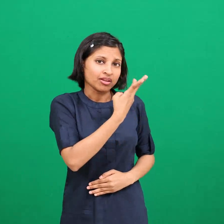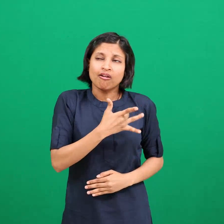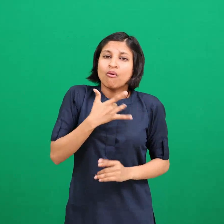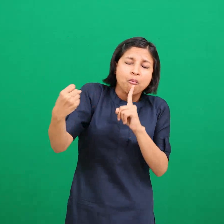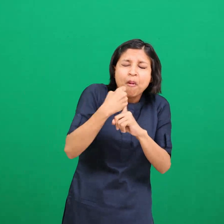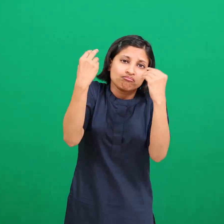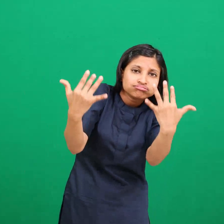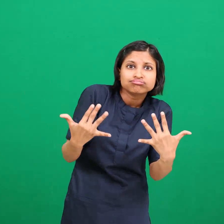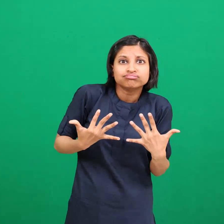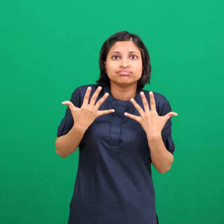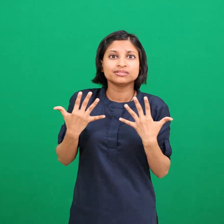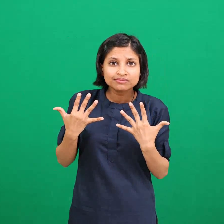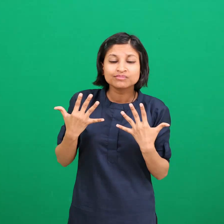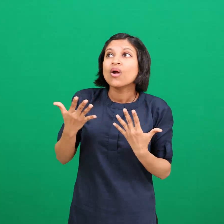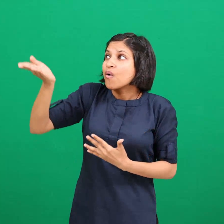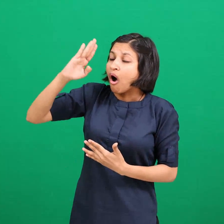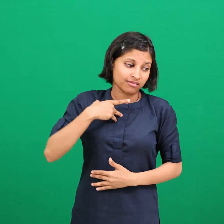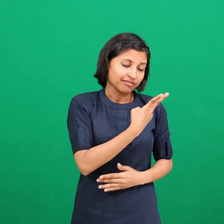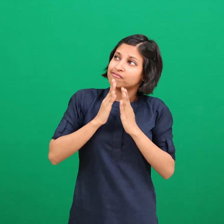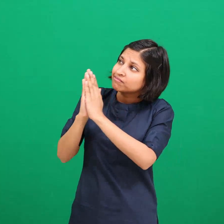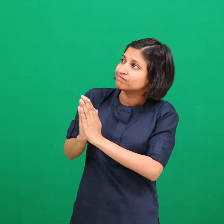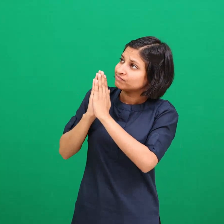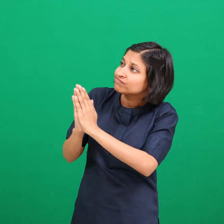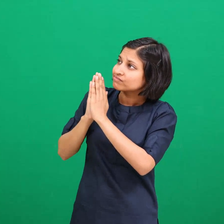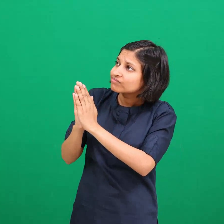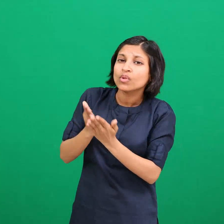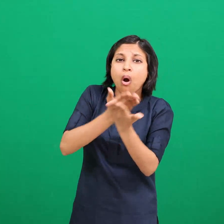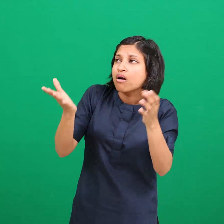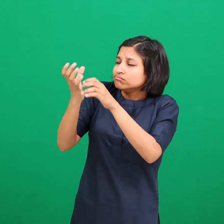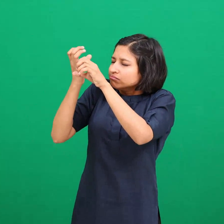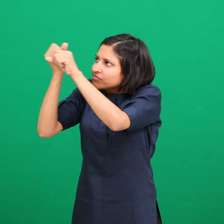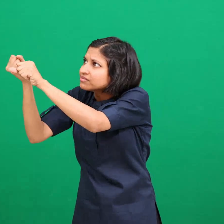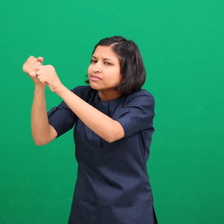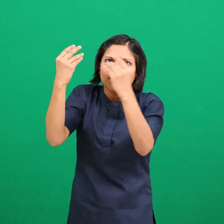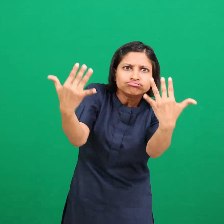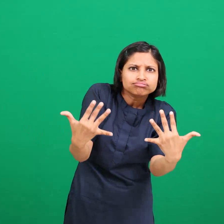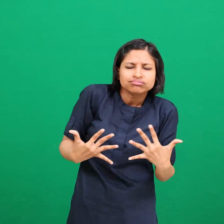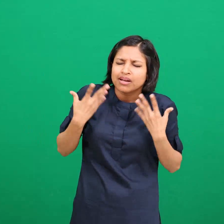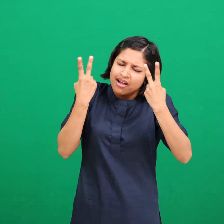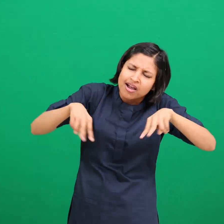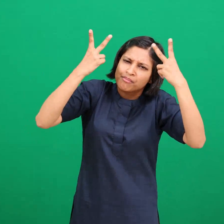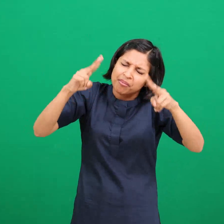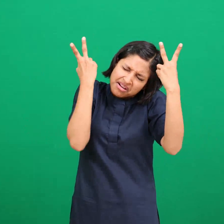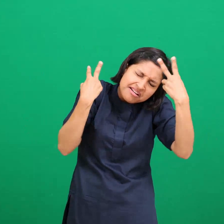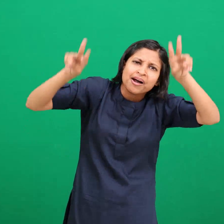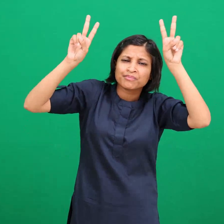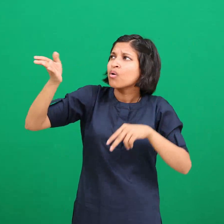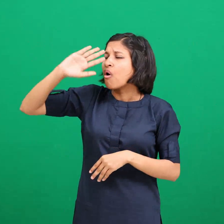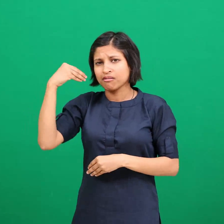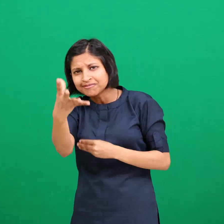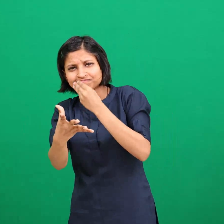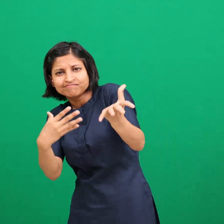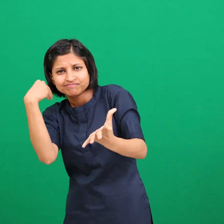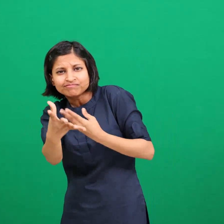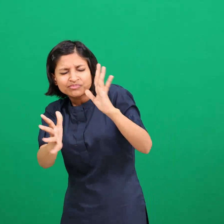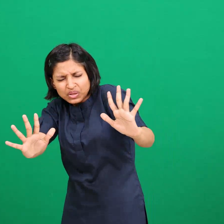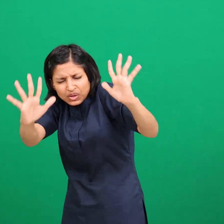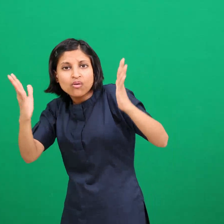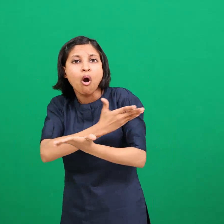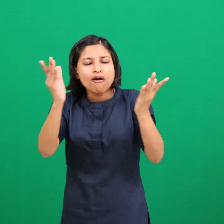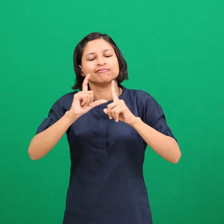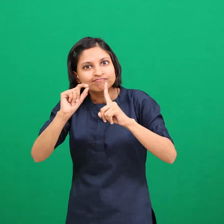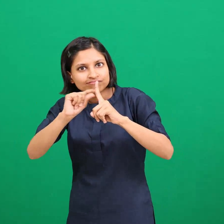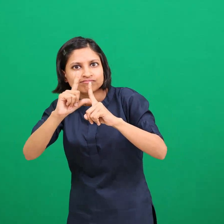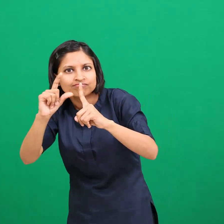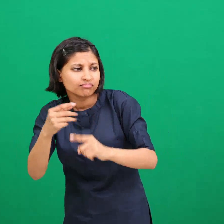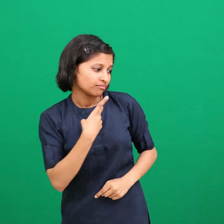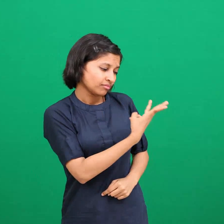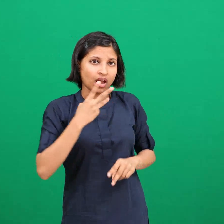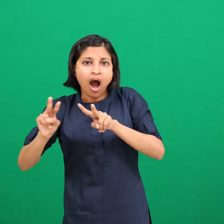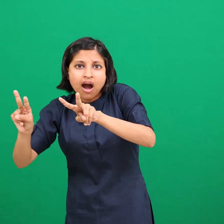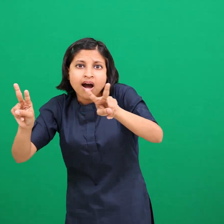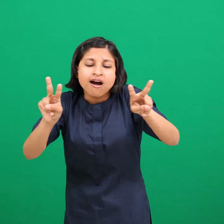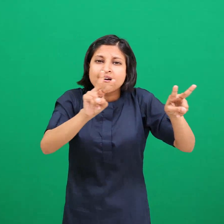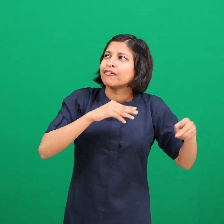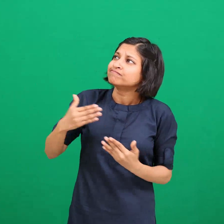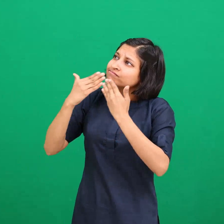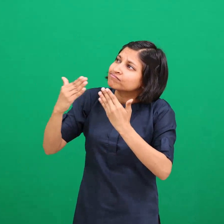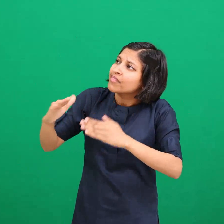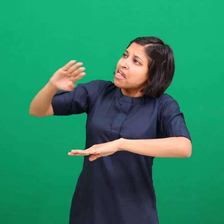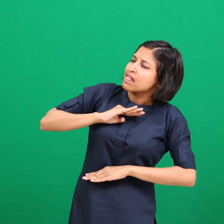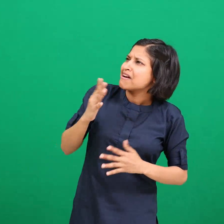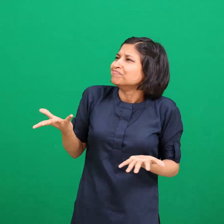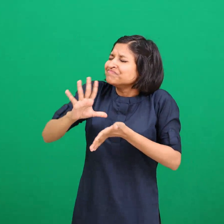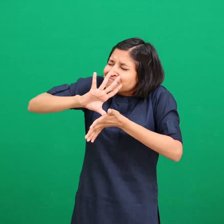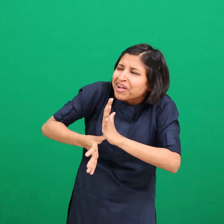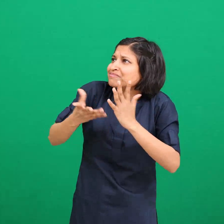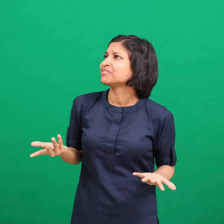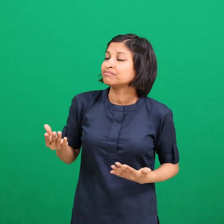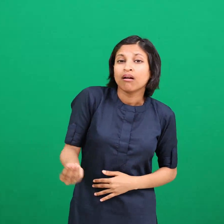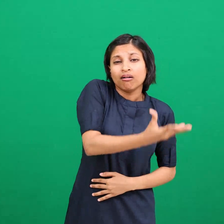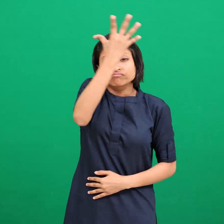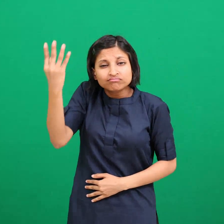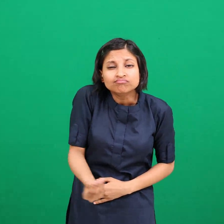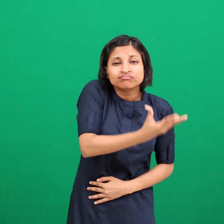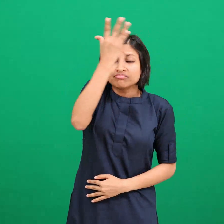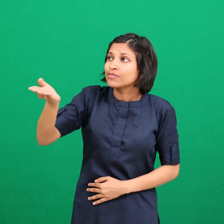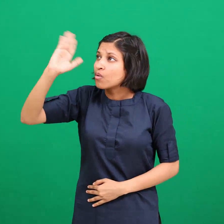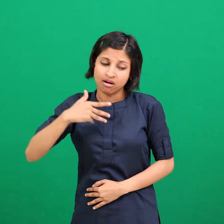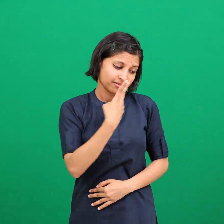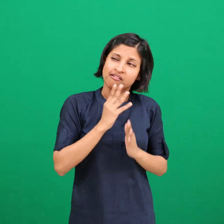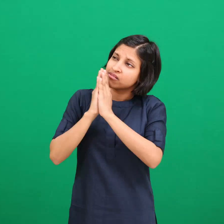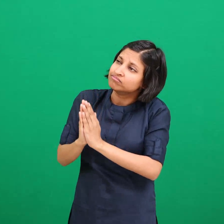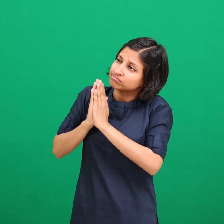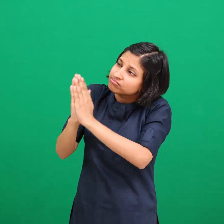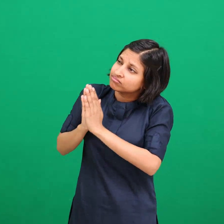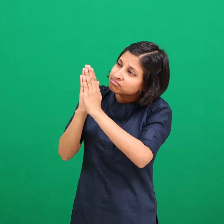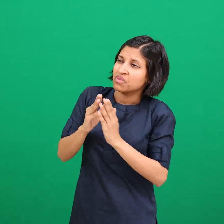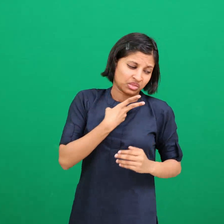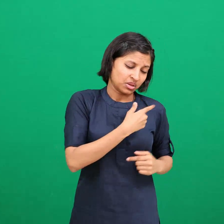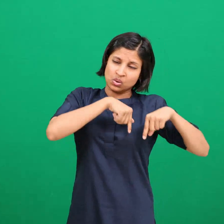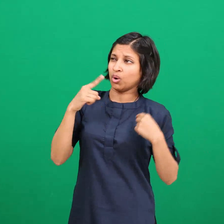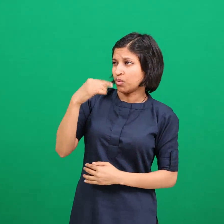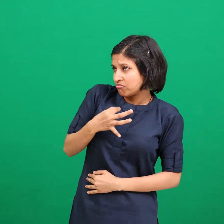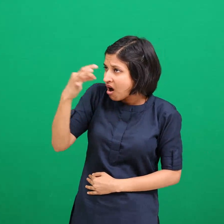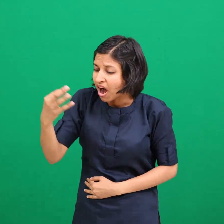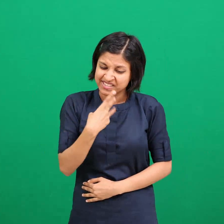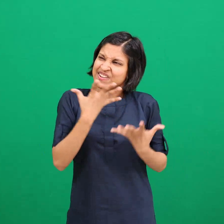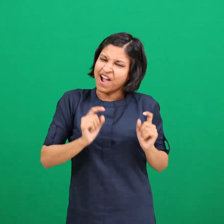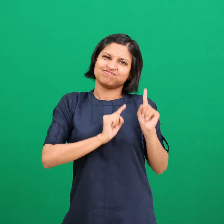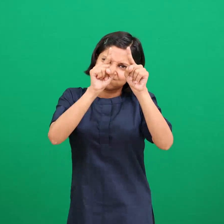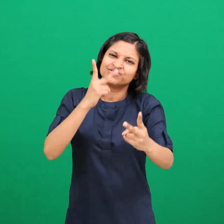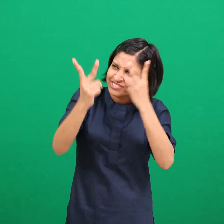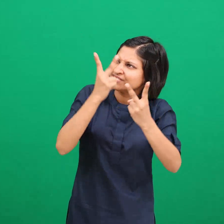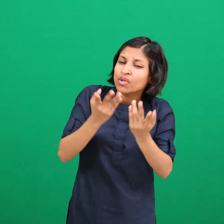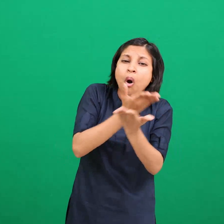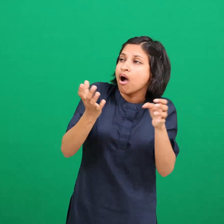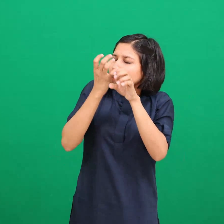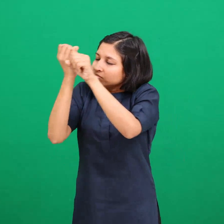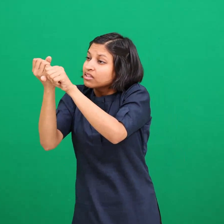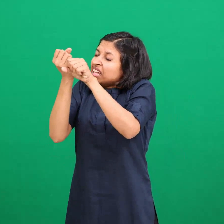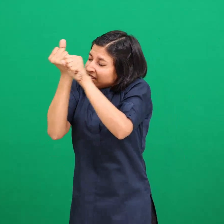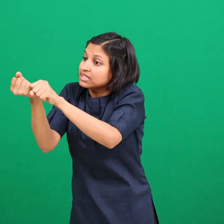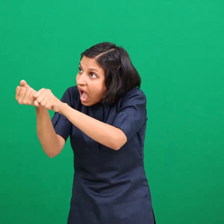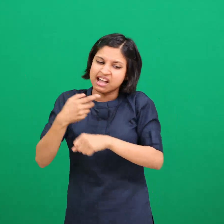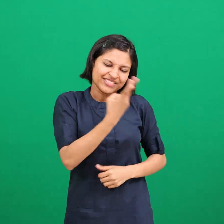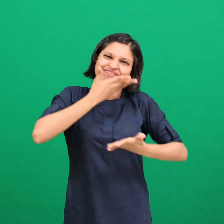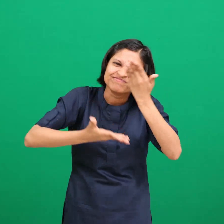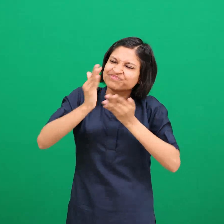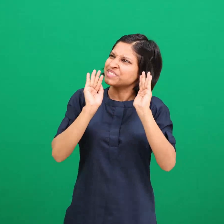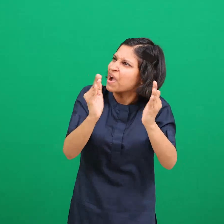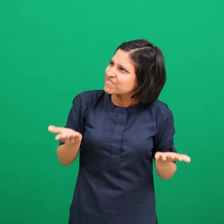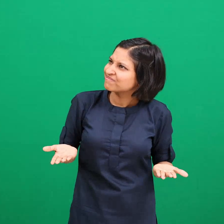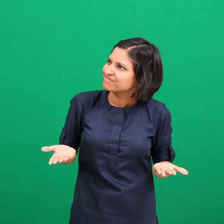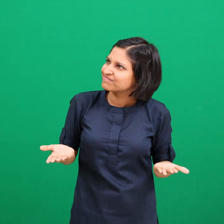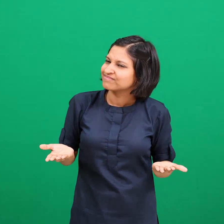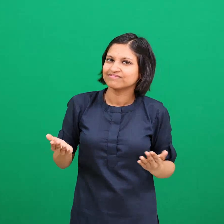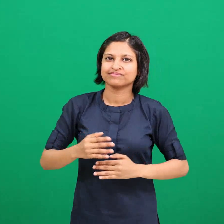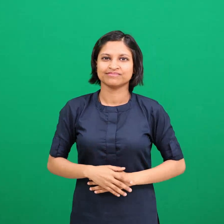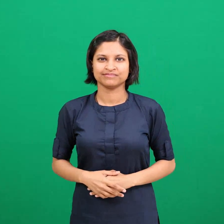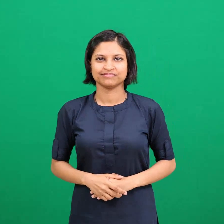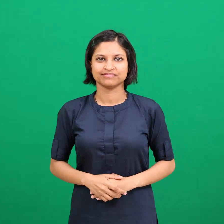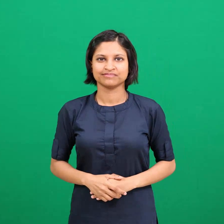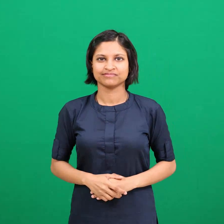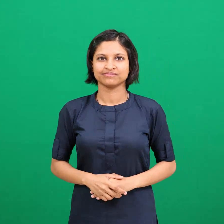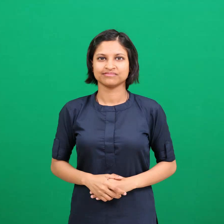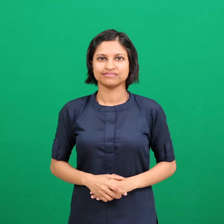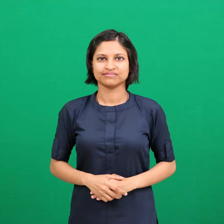For now we can go on living, as long as you are standing firm in the Lord. How can we adequately thank God for you in return for our great joy over you in His presence? Night and day we pray most earnestly that we may see you face to face and supply what is lacking from your faith.